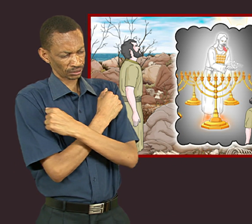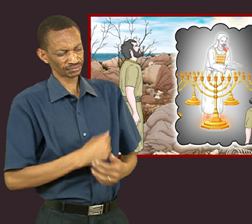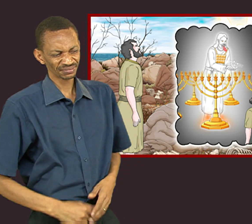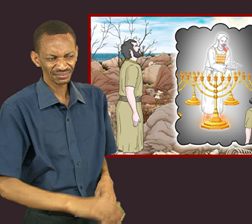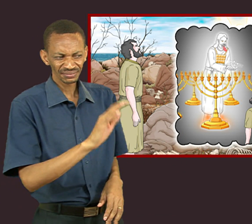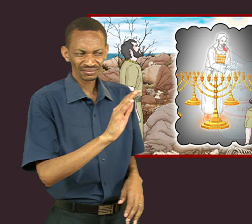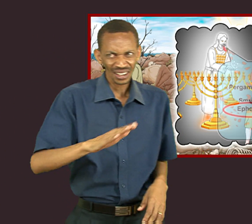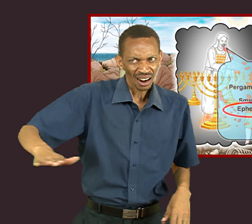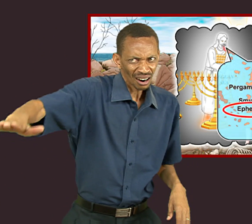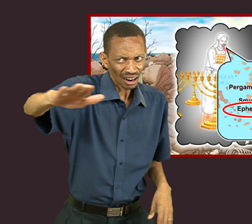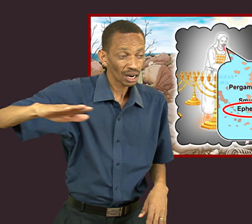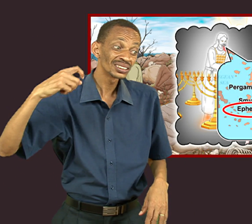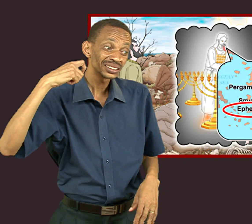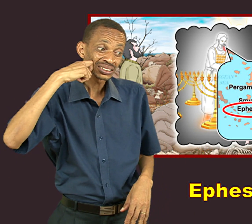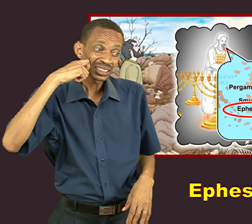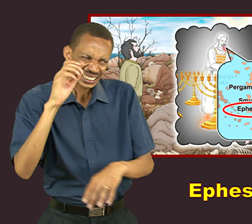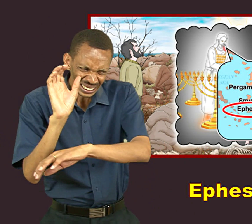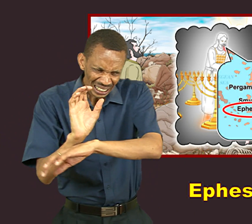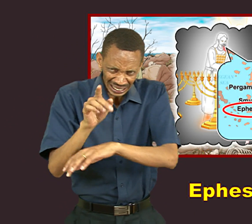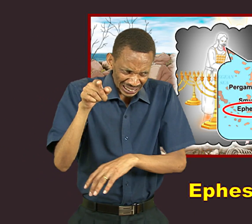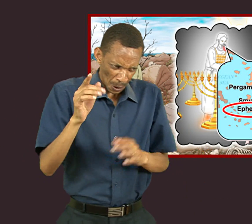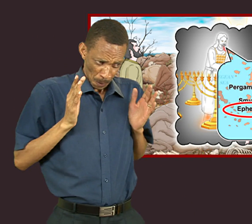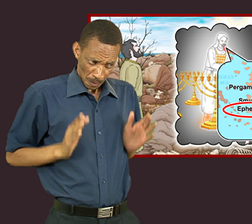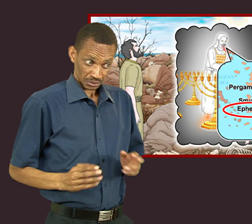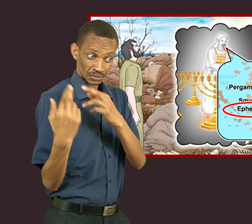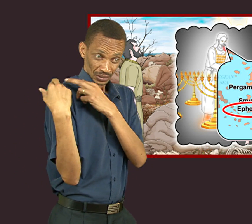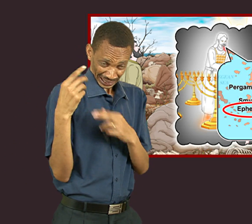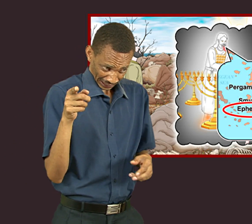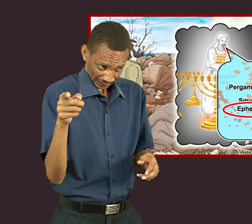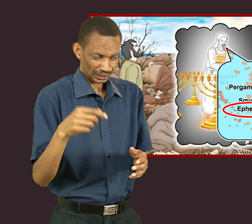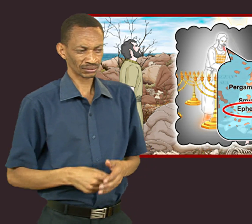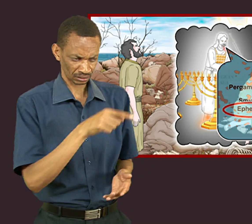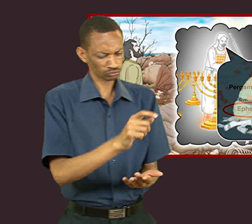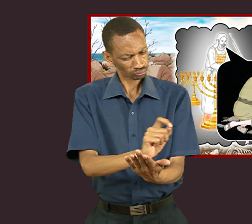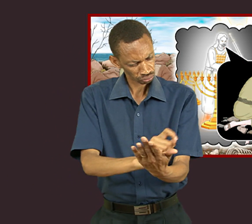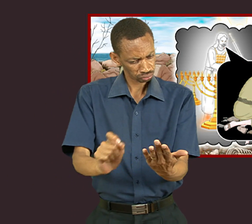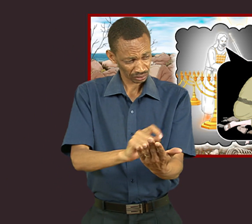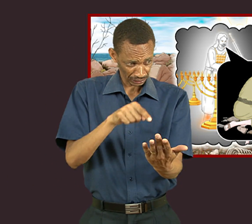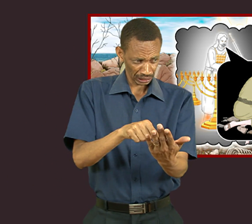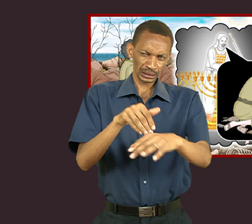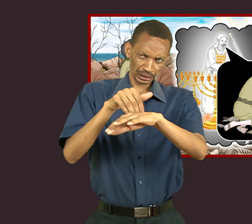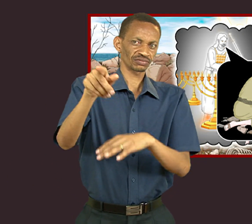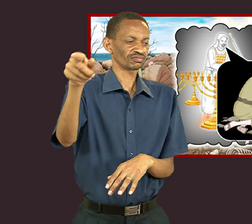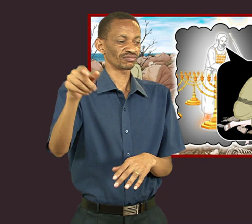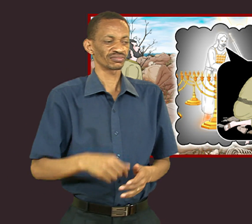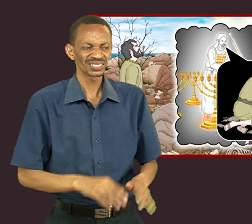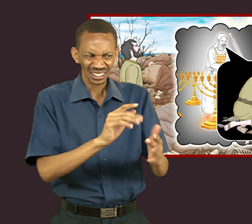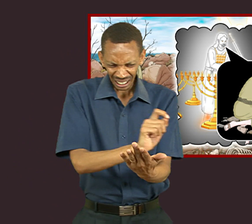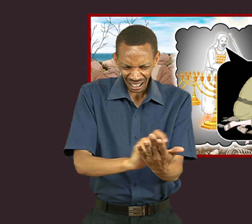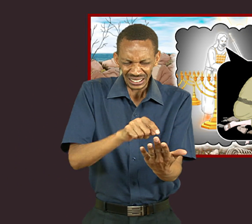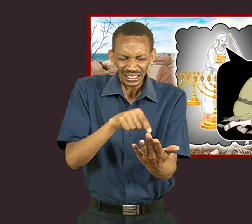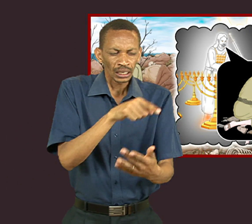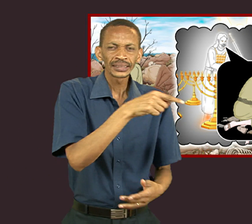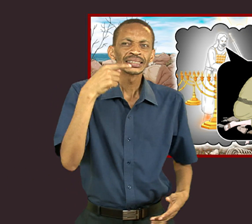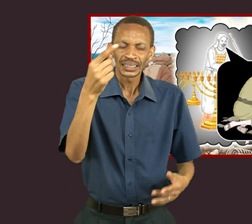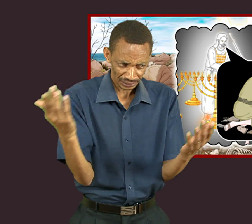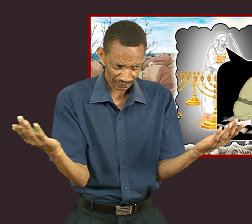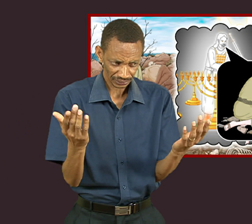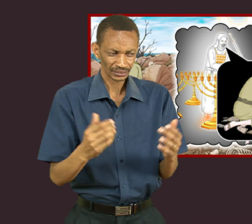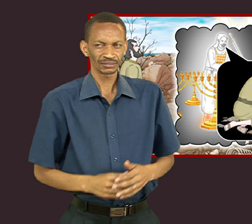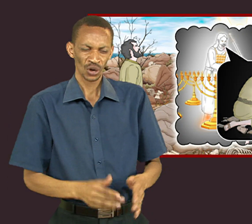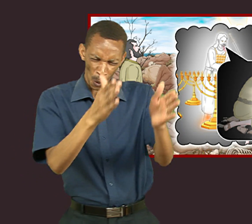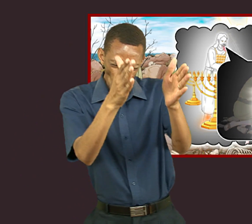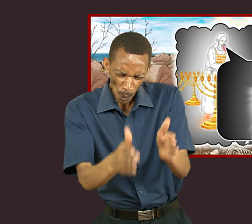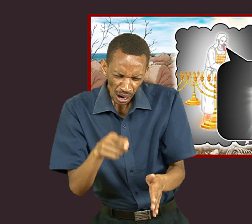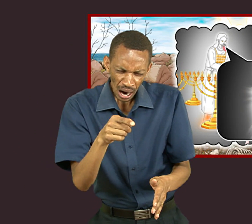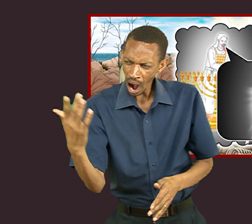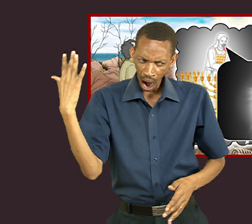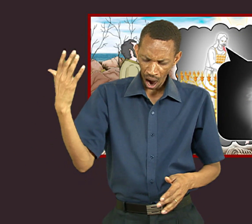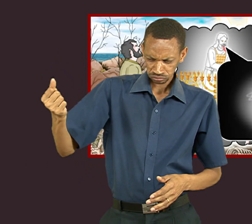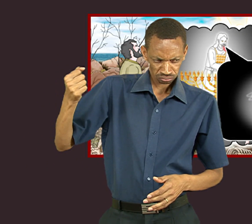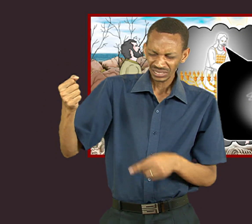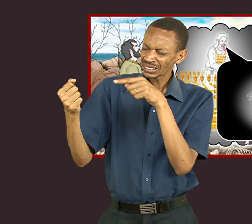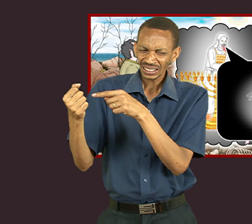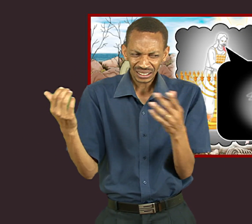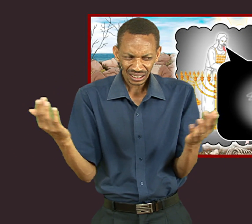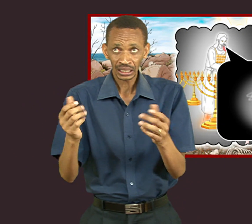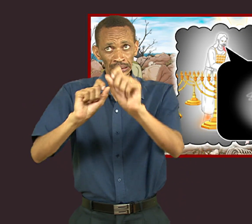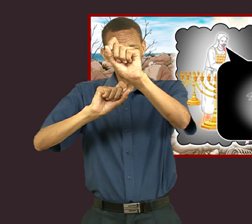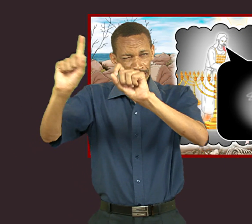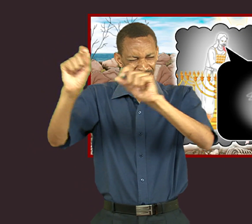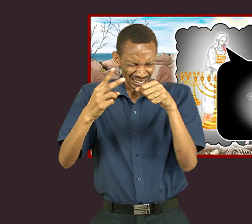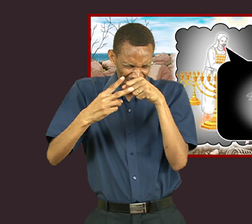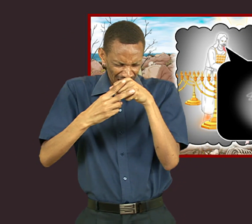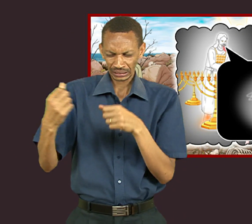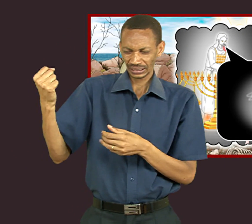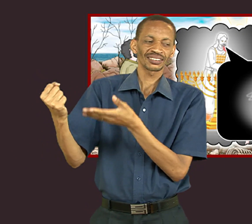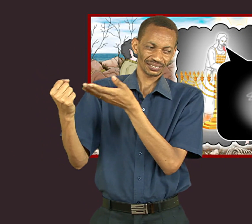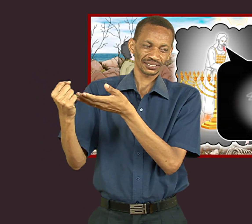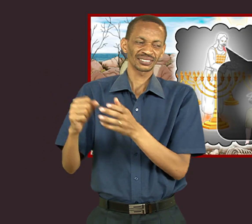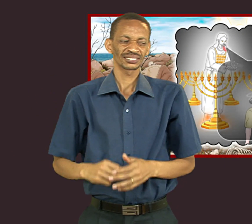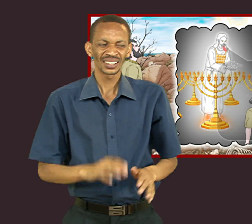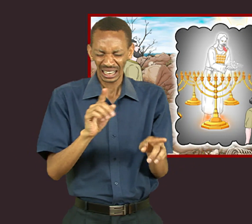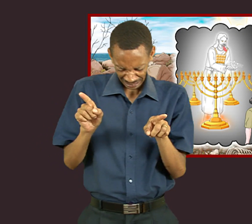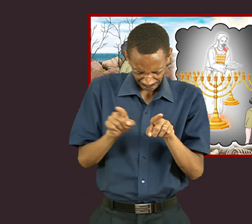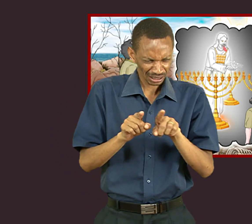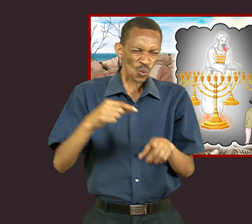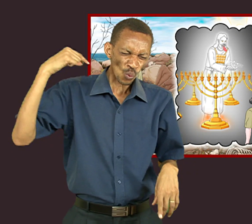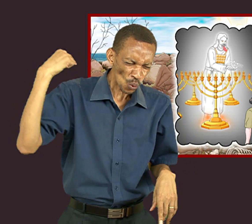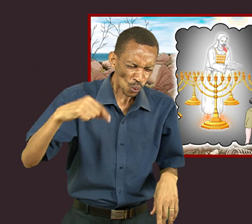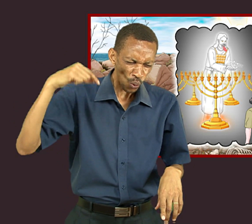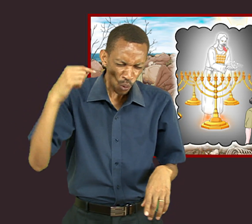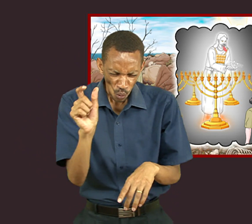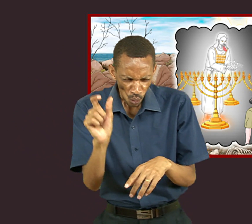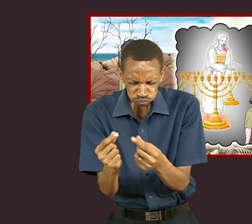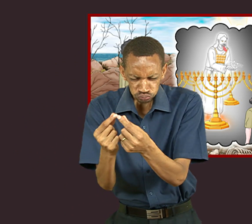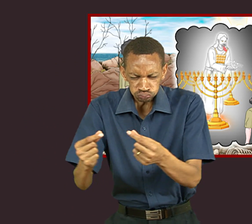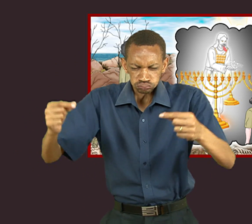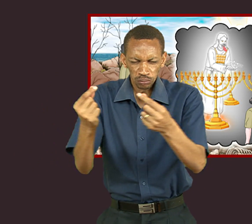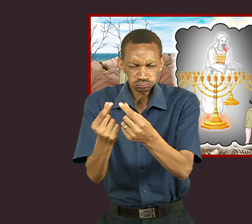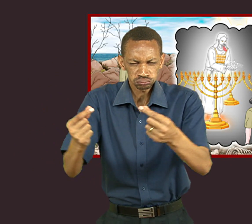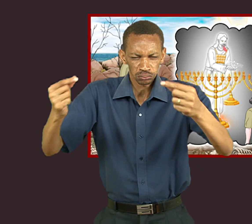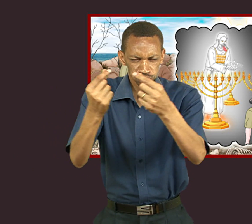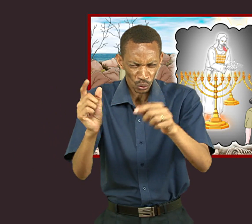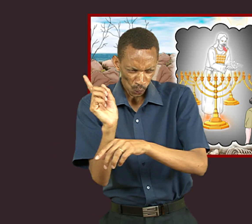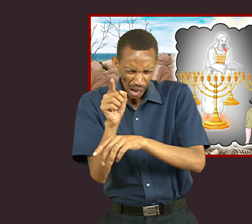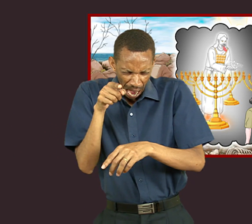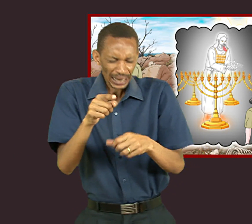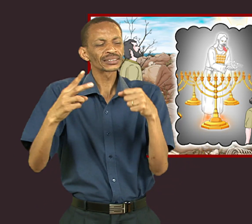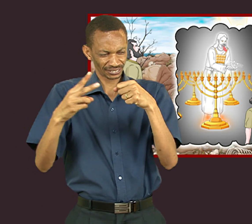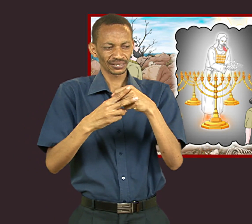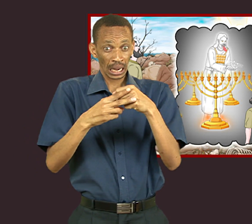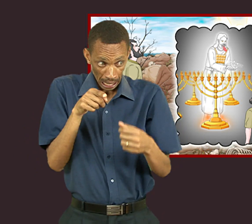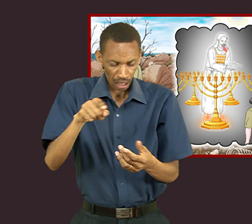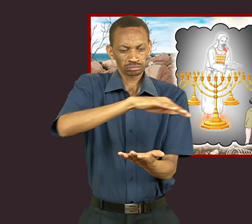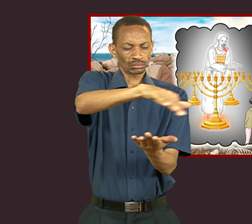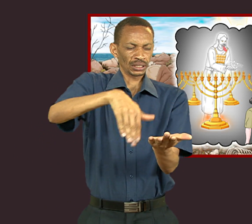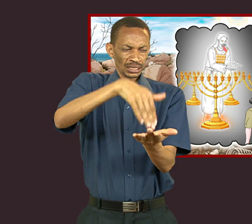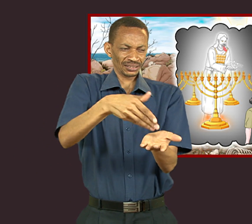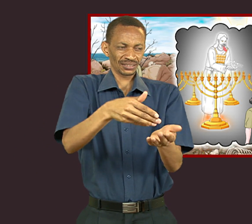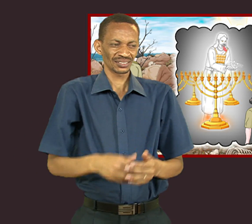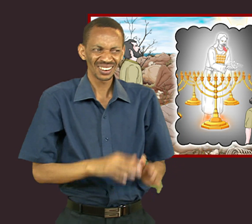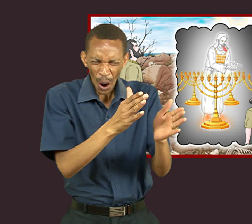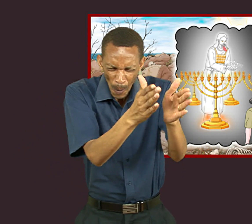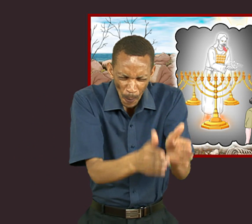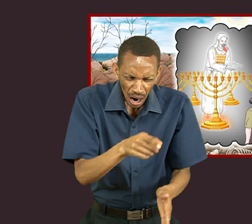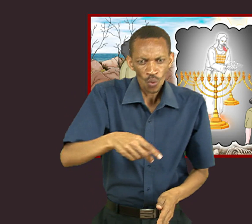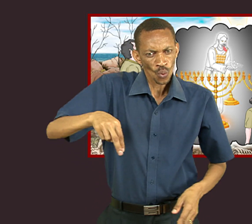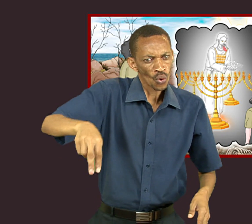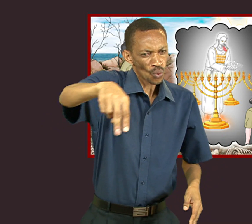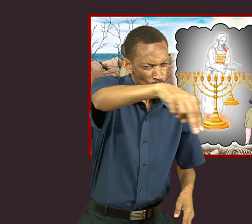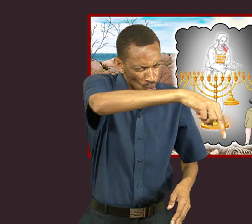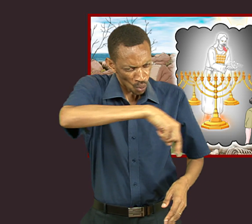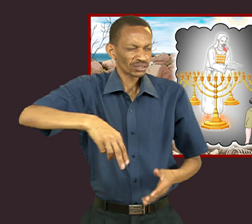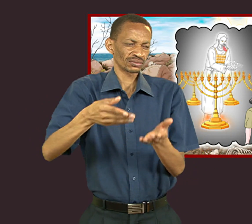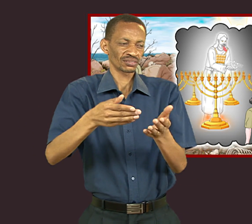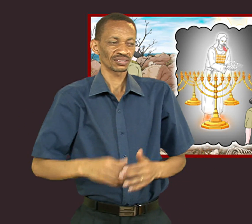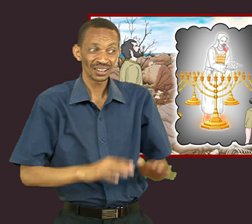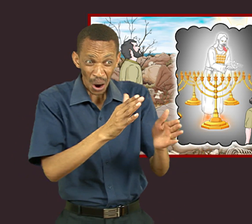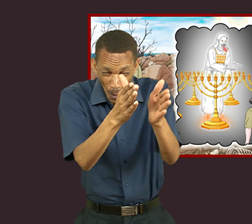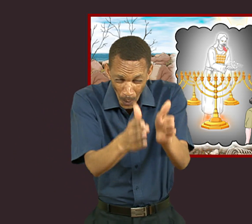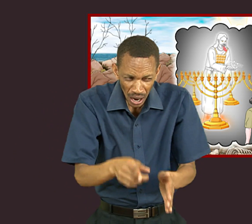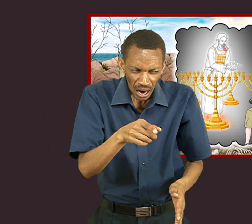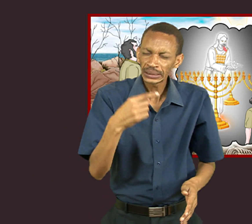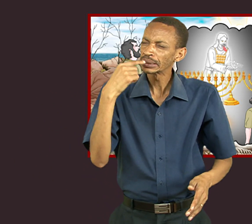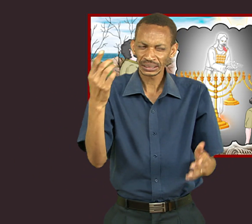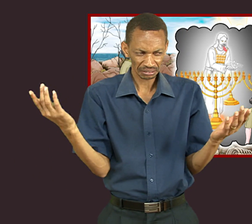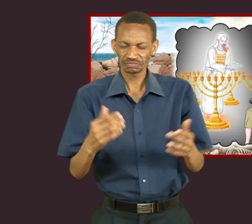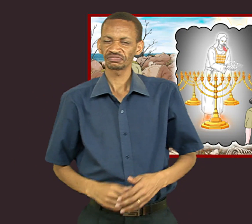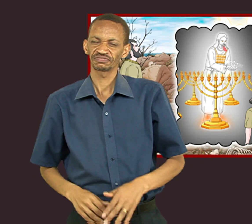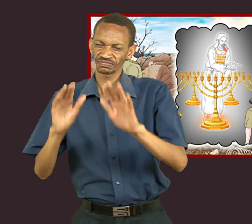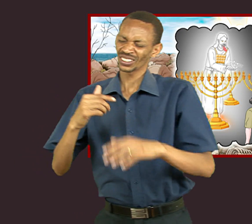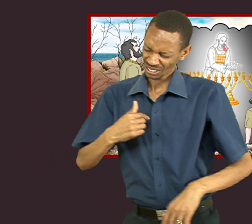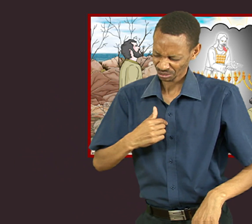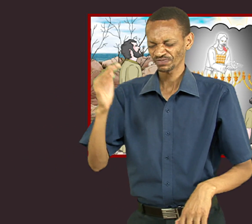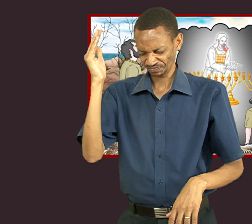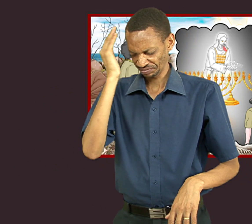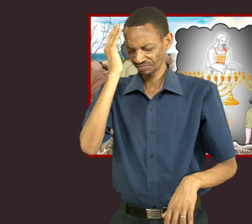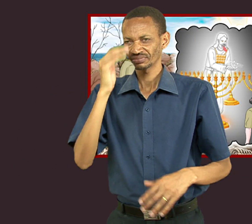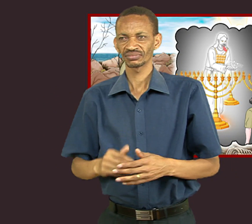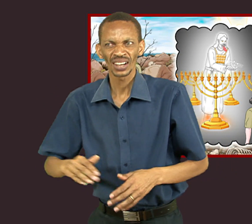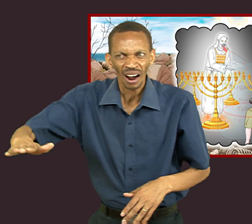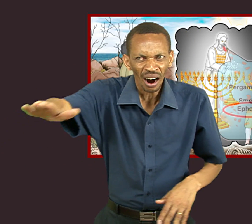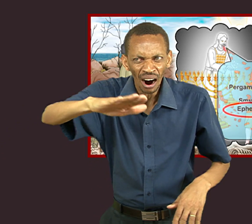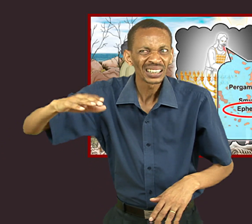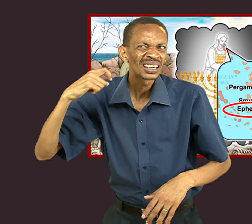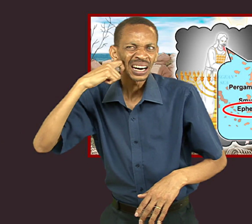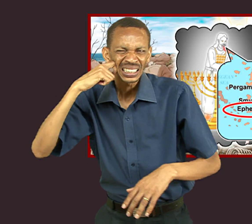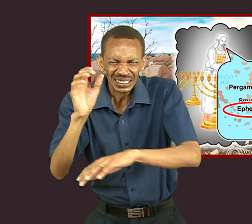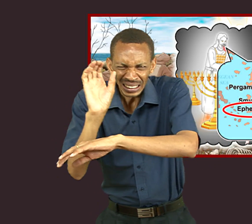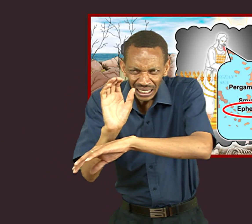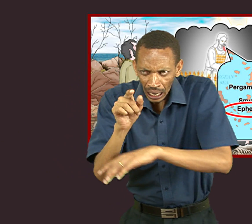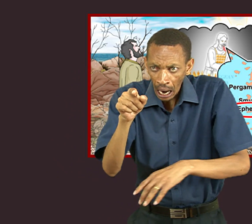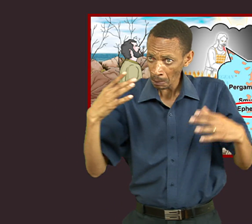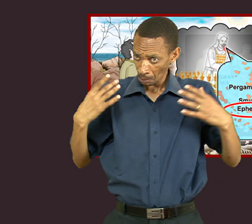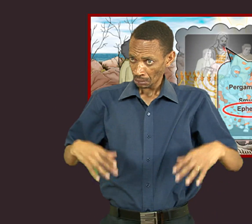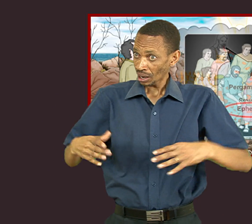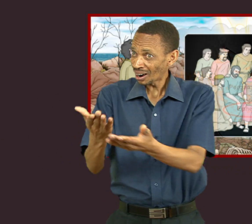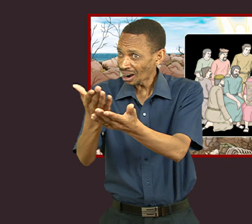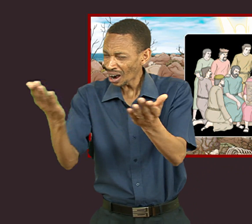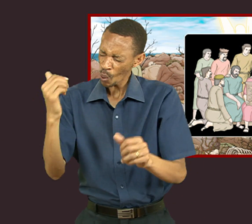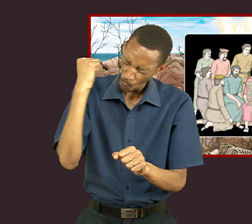“To the angel of the church in Ephesus write: These are the words of Him who holds the seven stars in His right hand and walks among the seven golden lampstands.